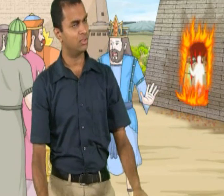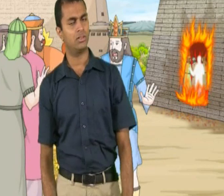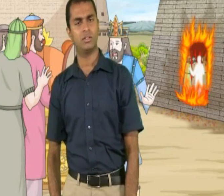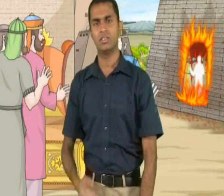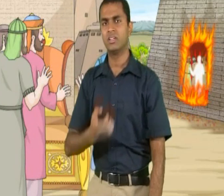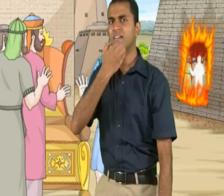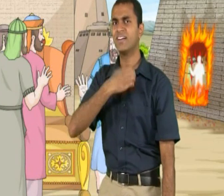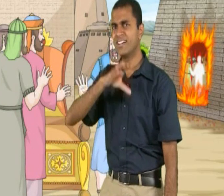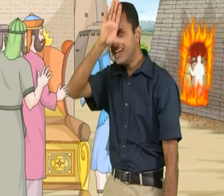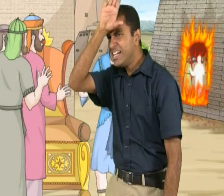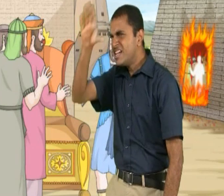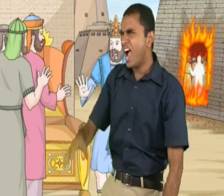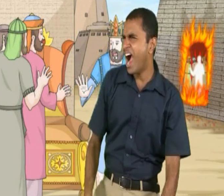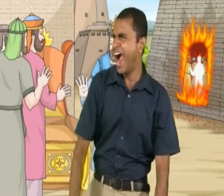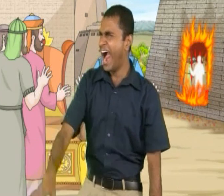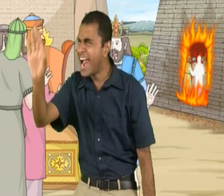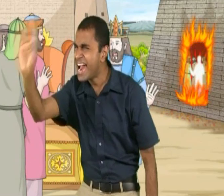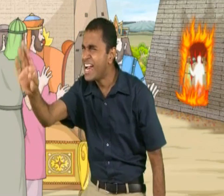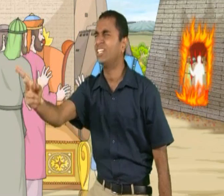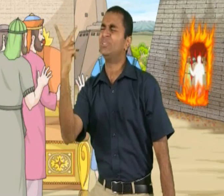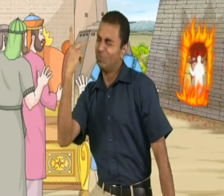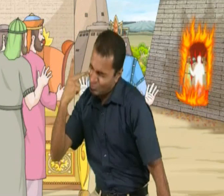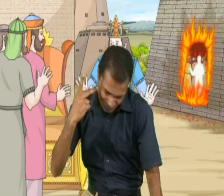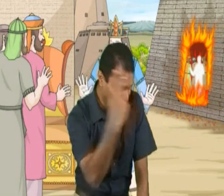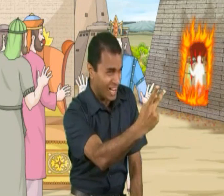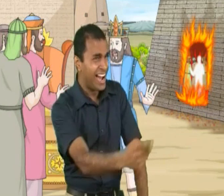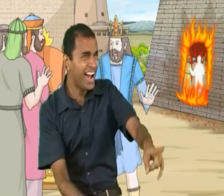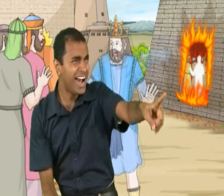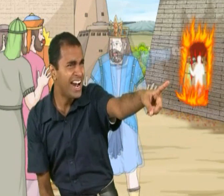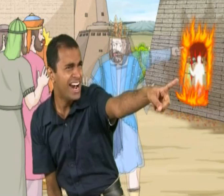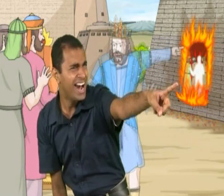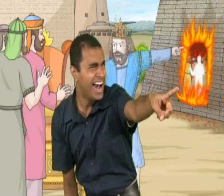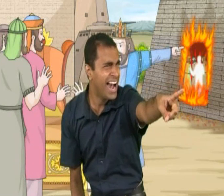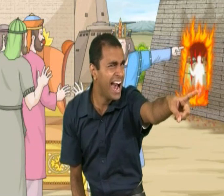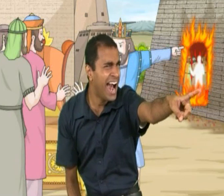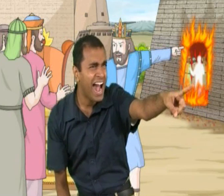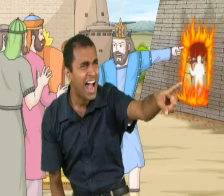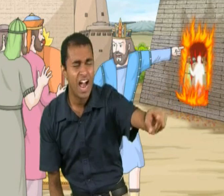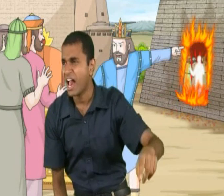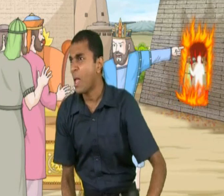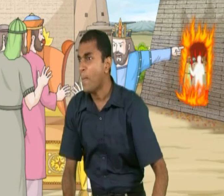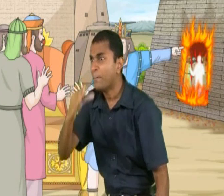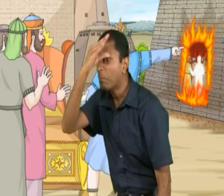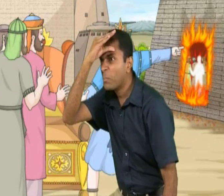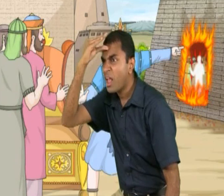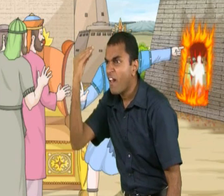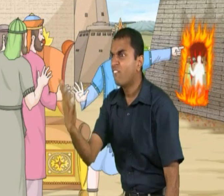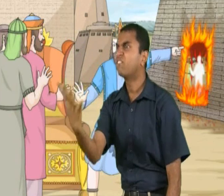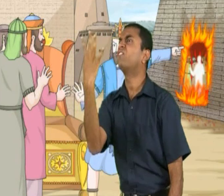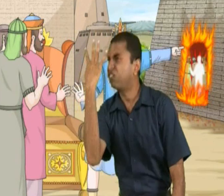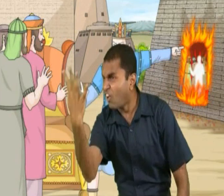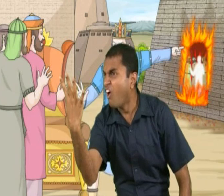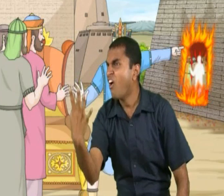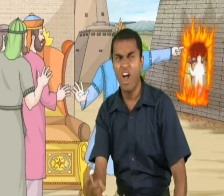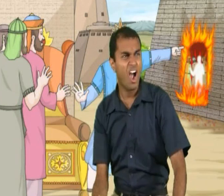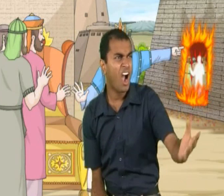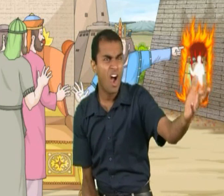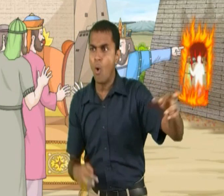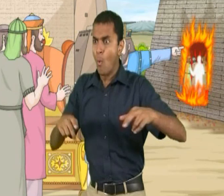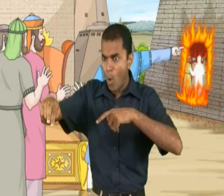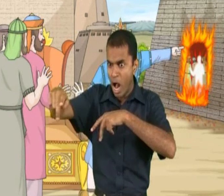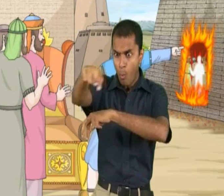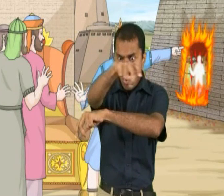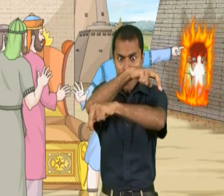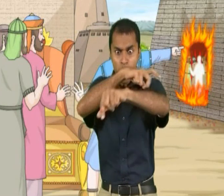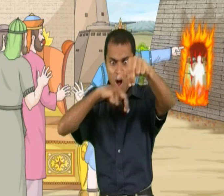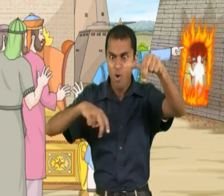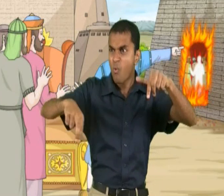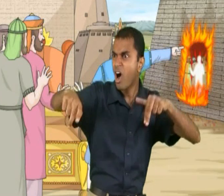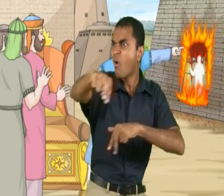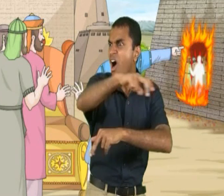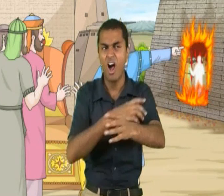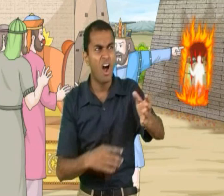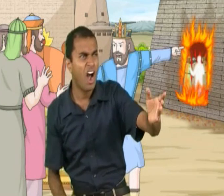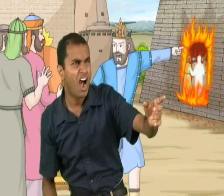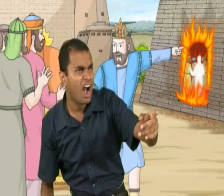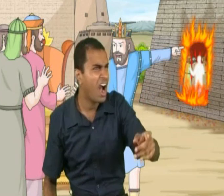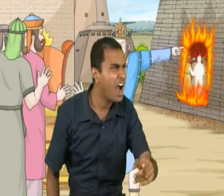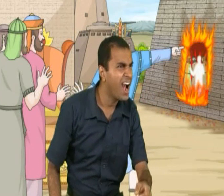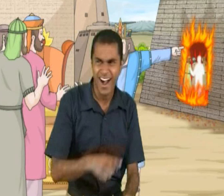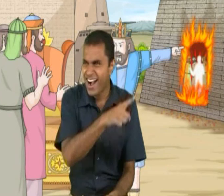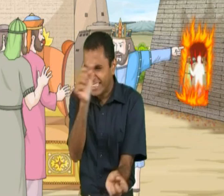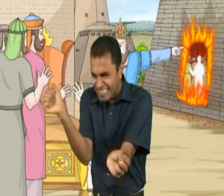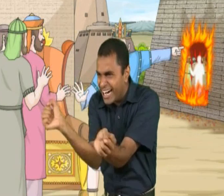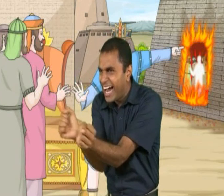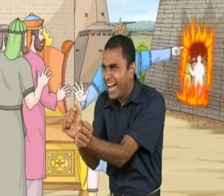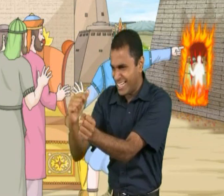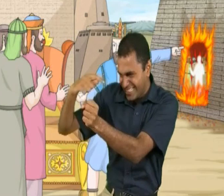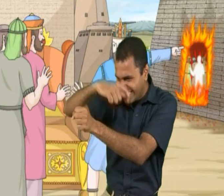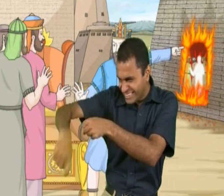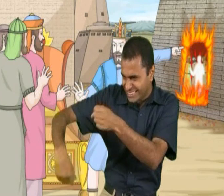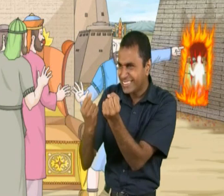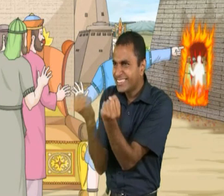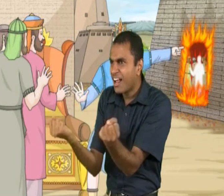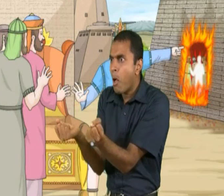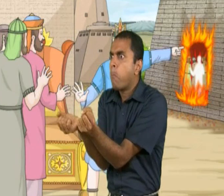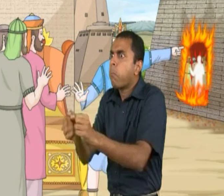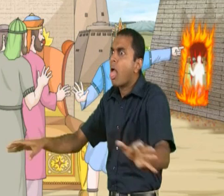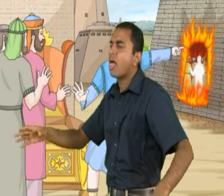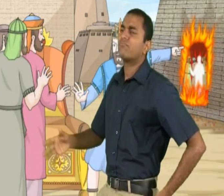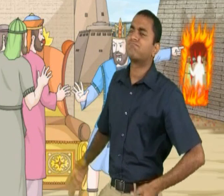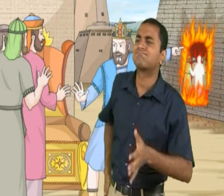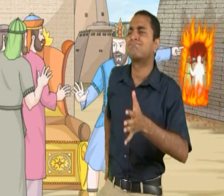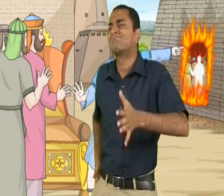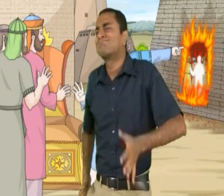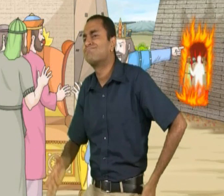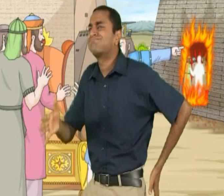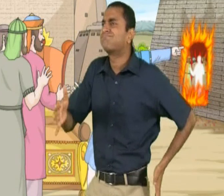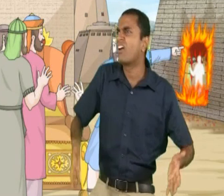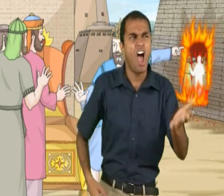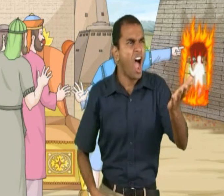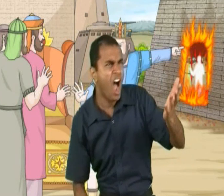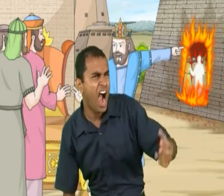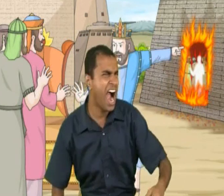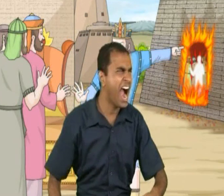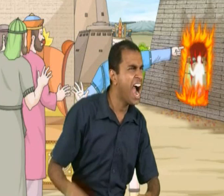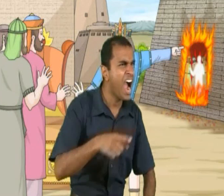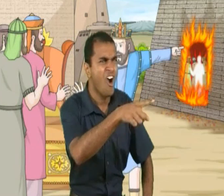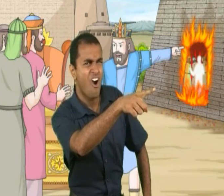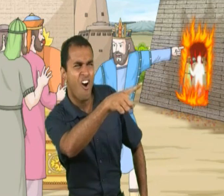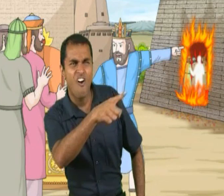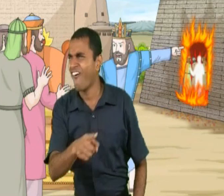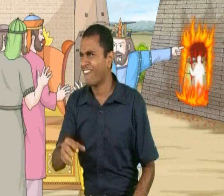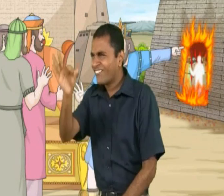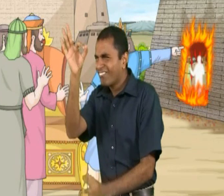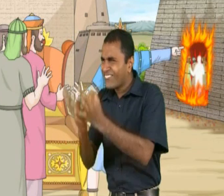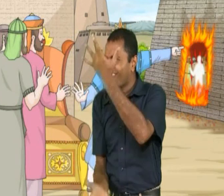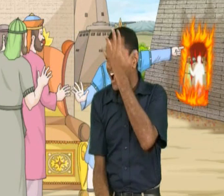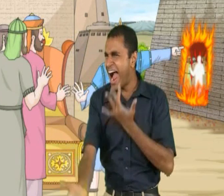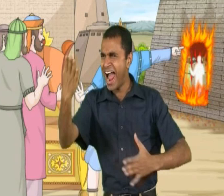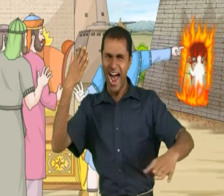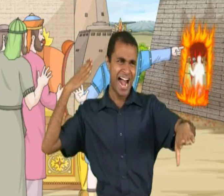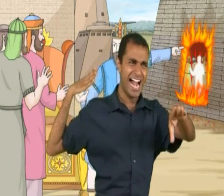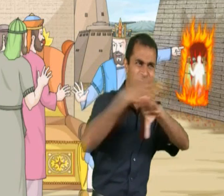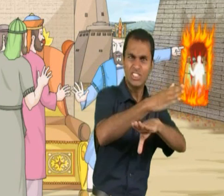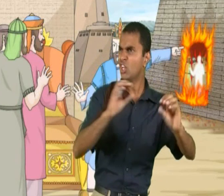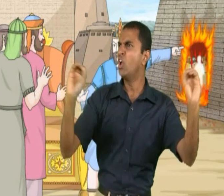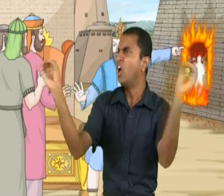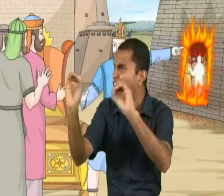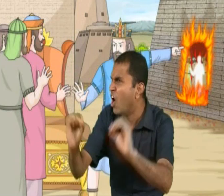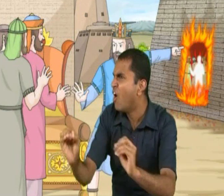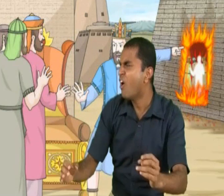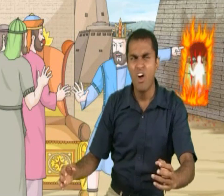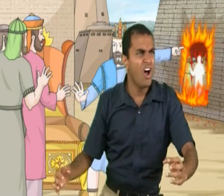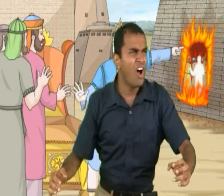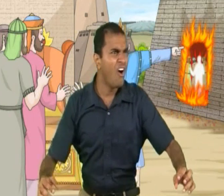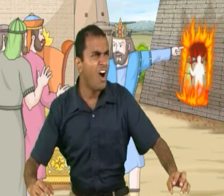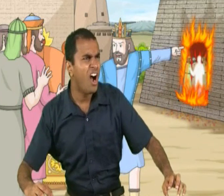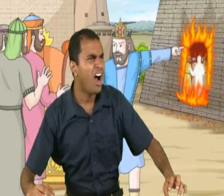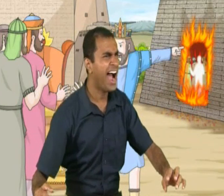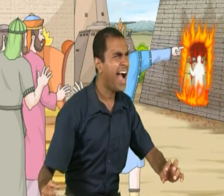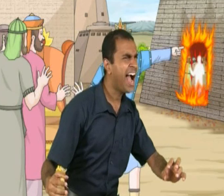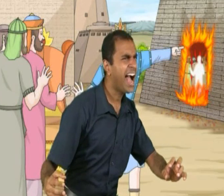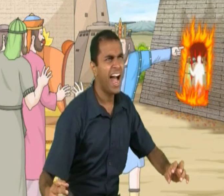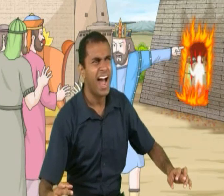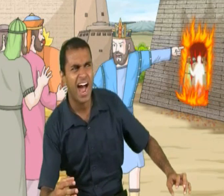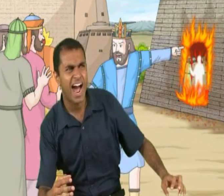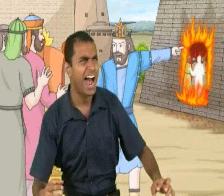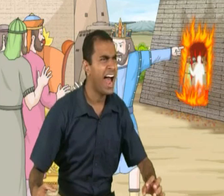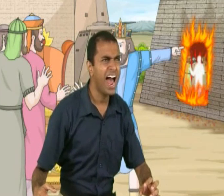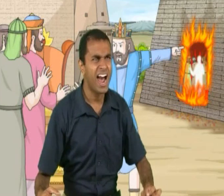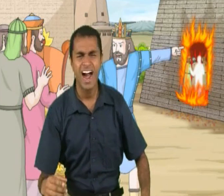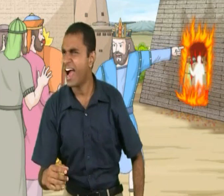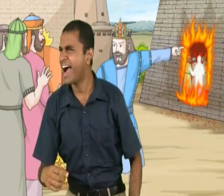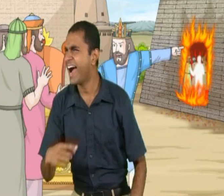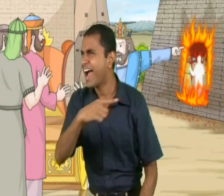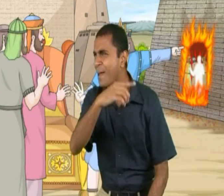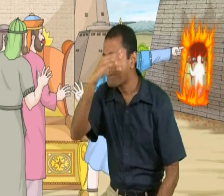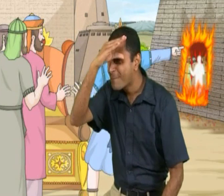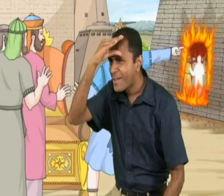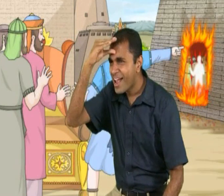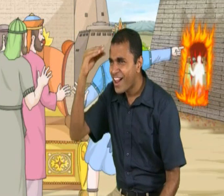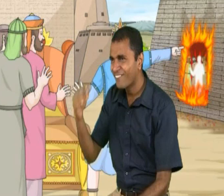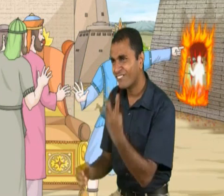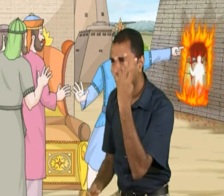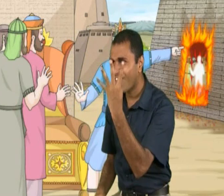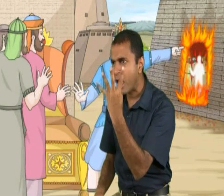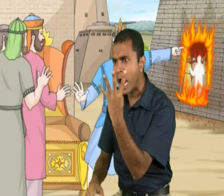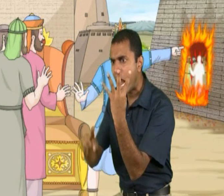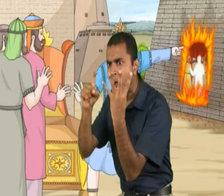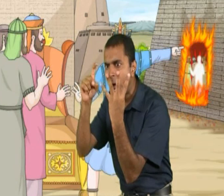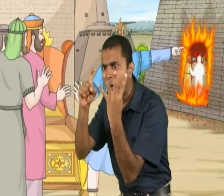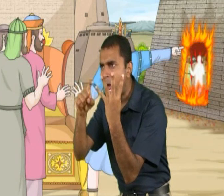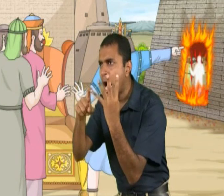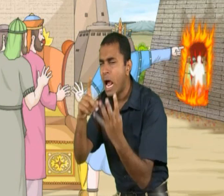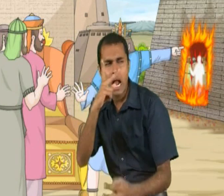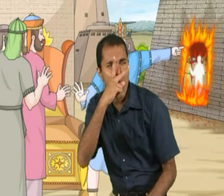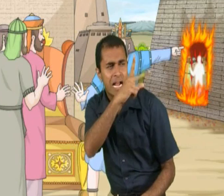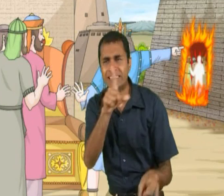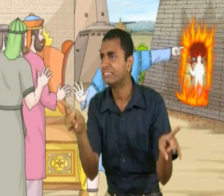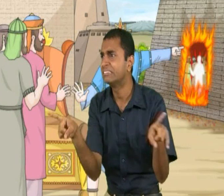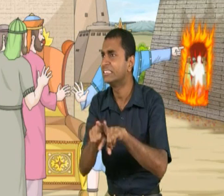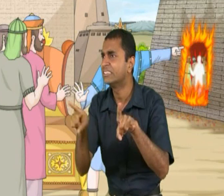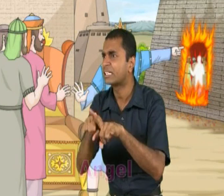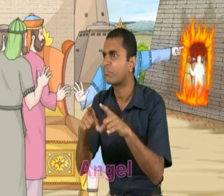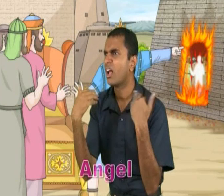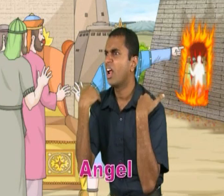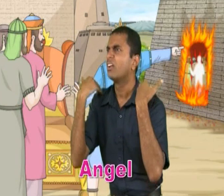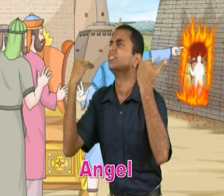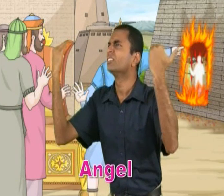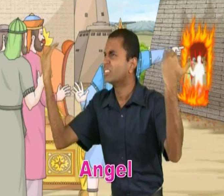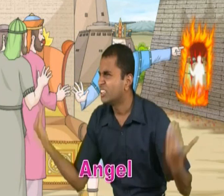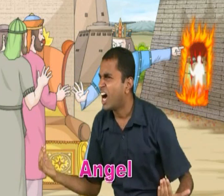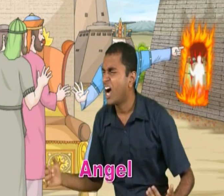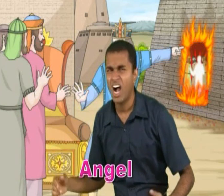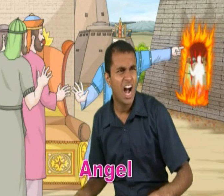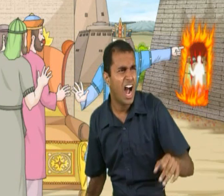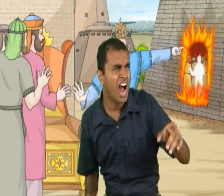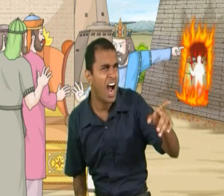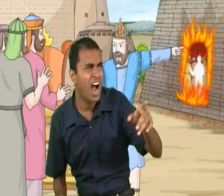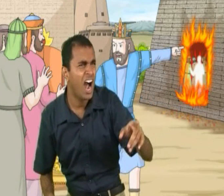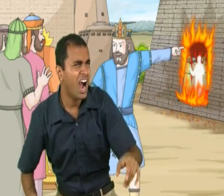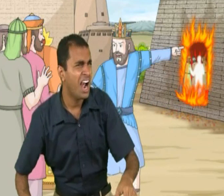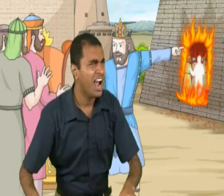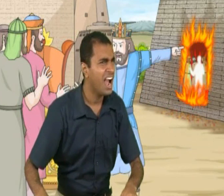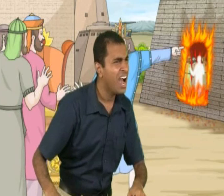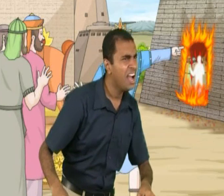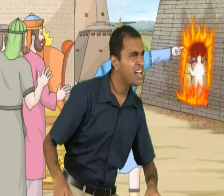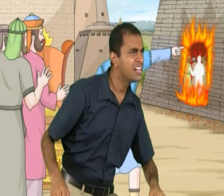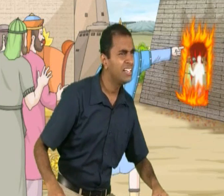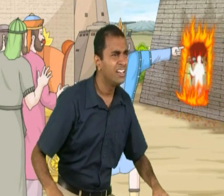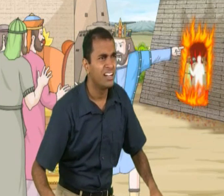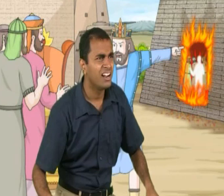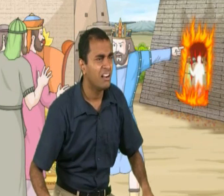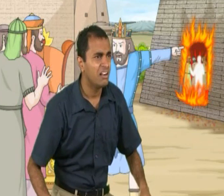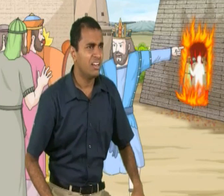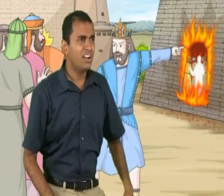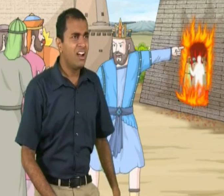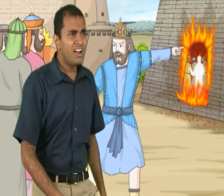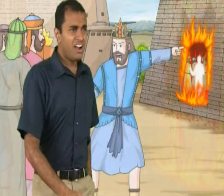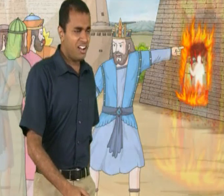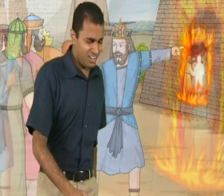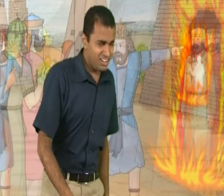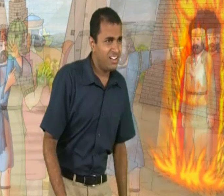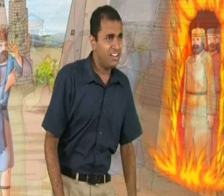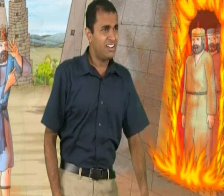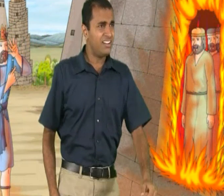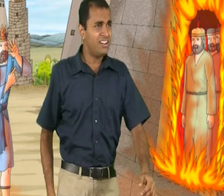“I see four men, unbound and unharmed, walking around in the fire—and the fourth looks like a son of the gods!”